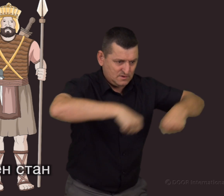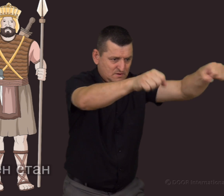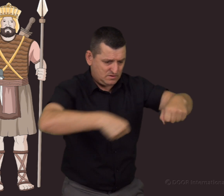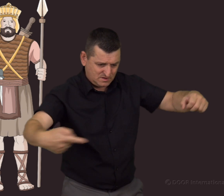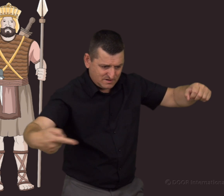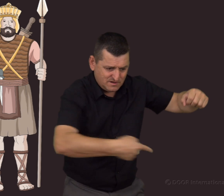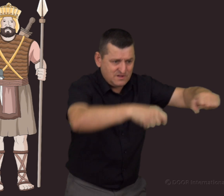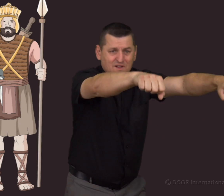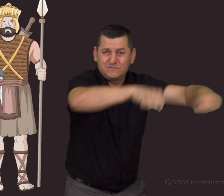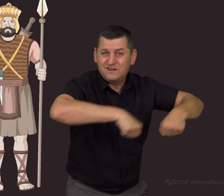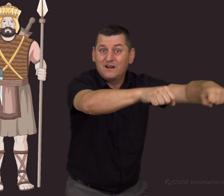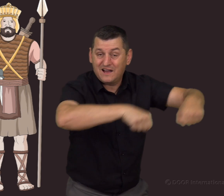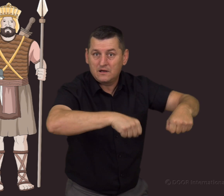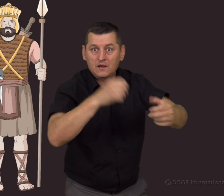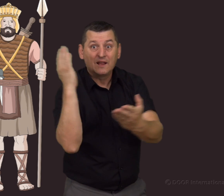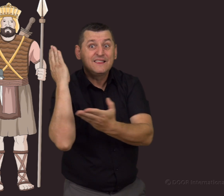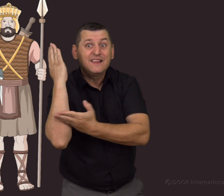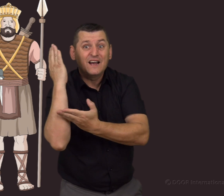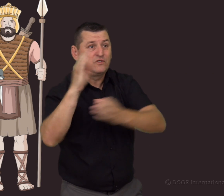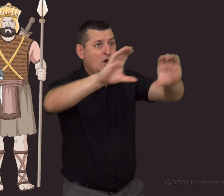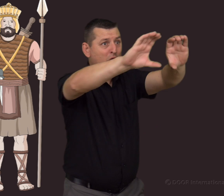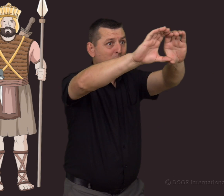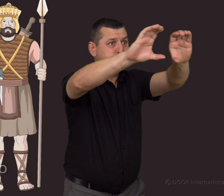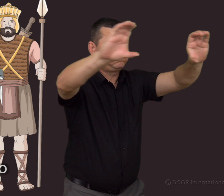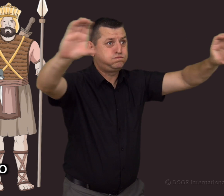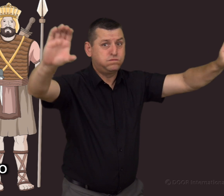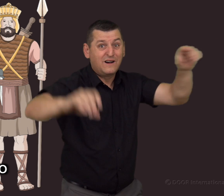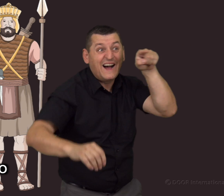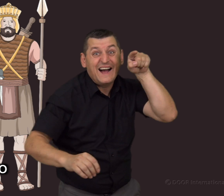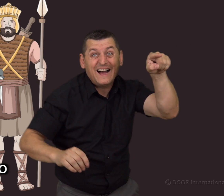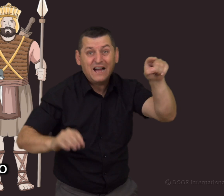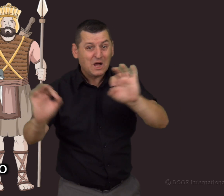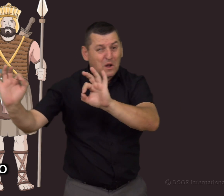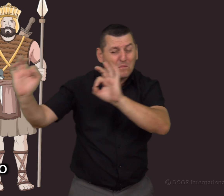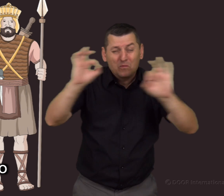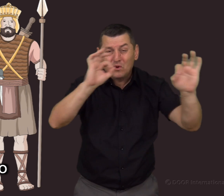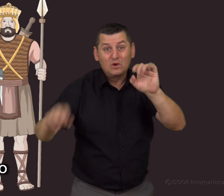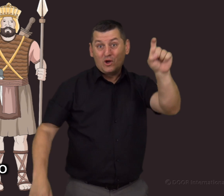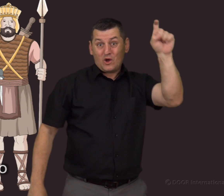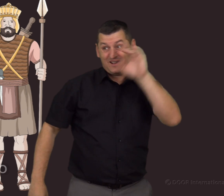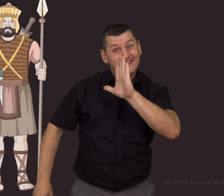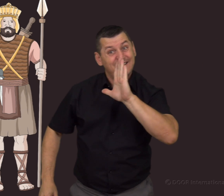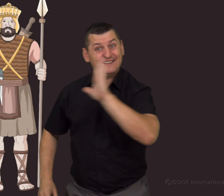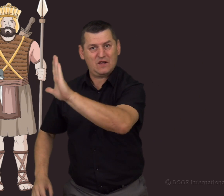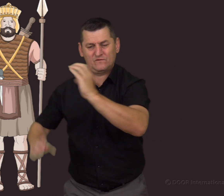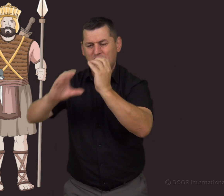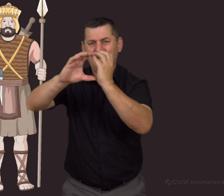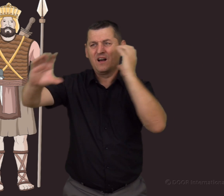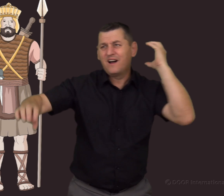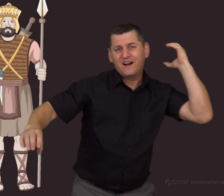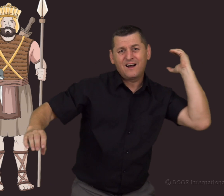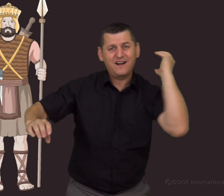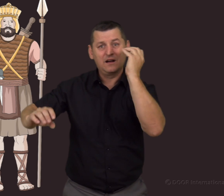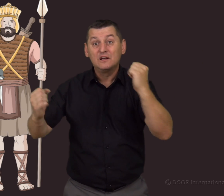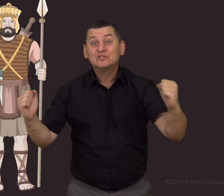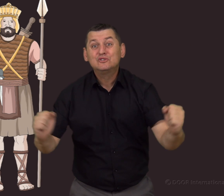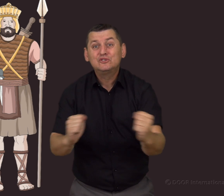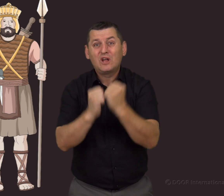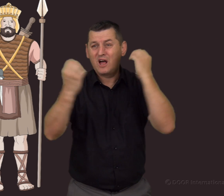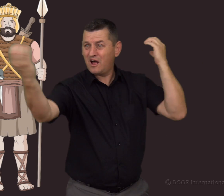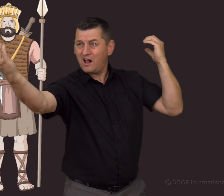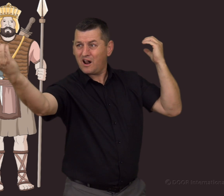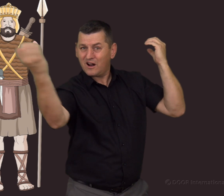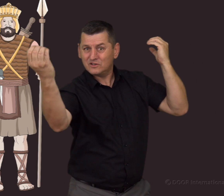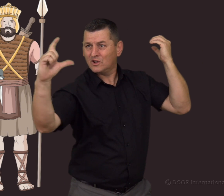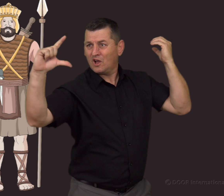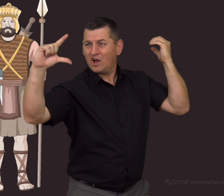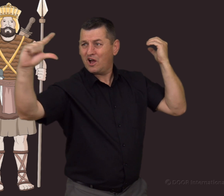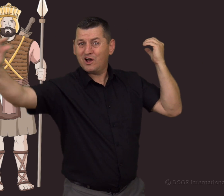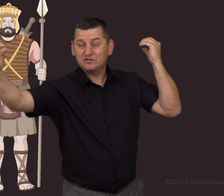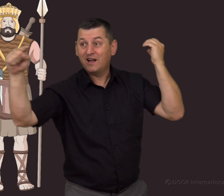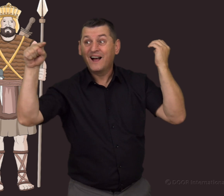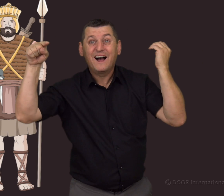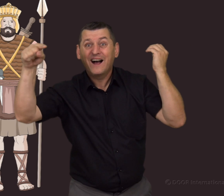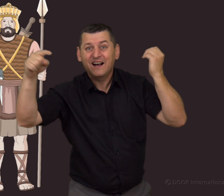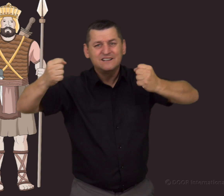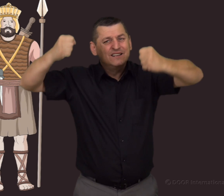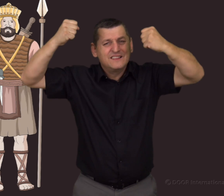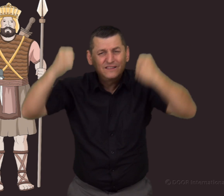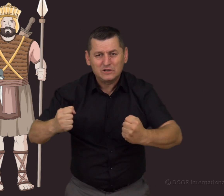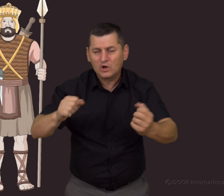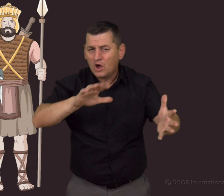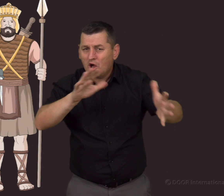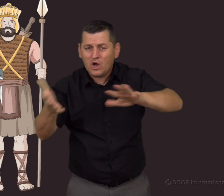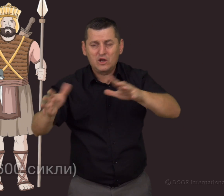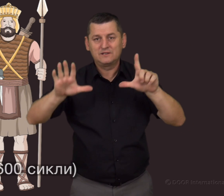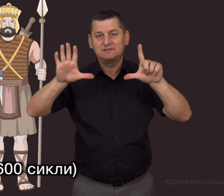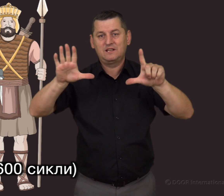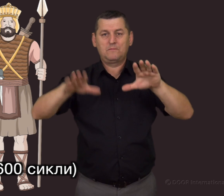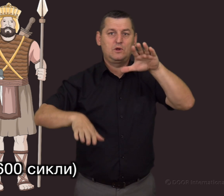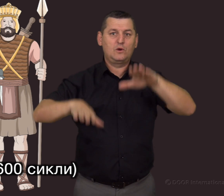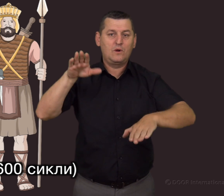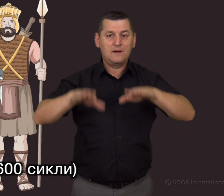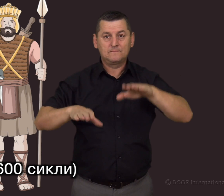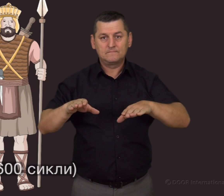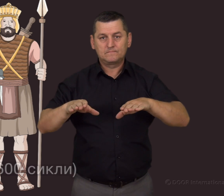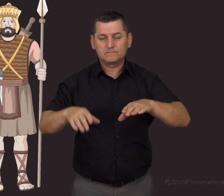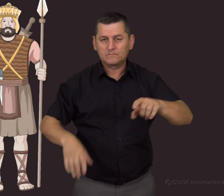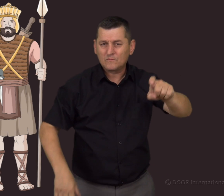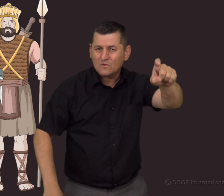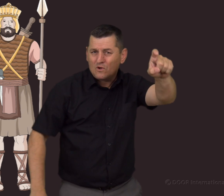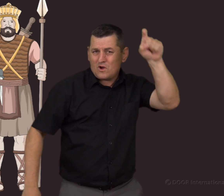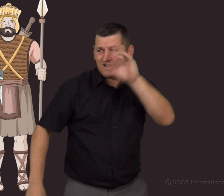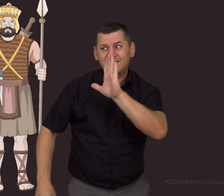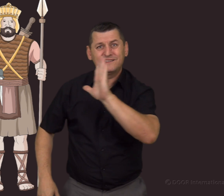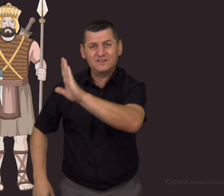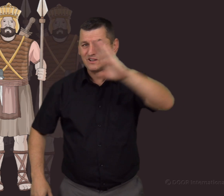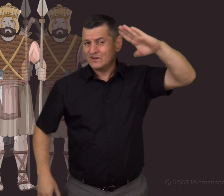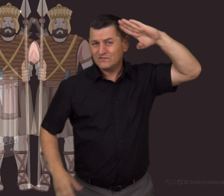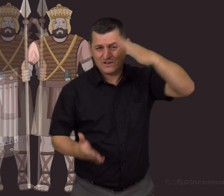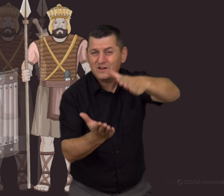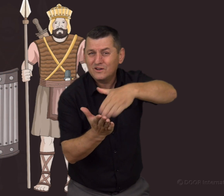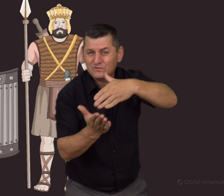The shaft of his spear was like a weaver’s beam, and its iron point weighed six hundred shekels.